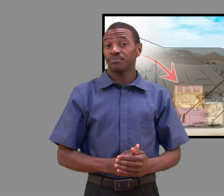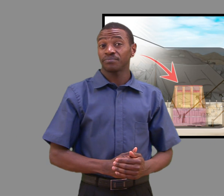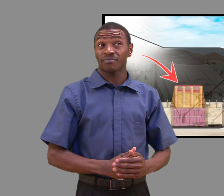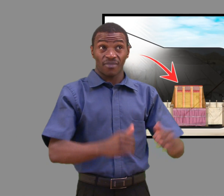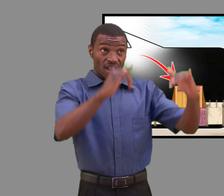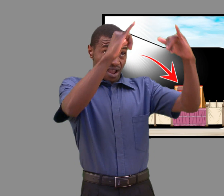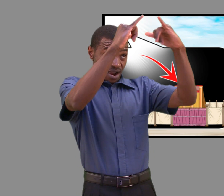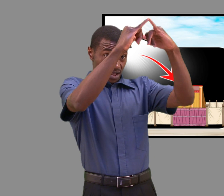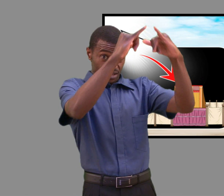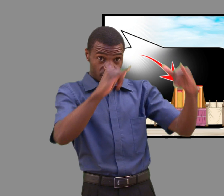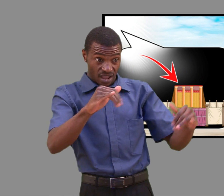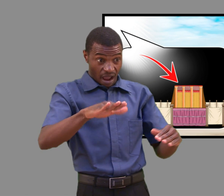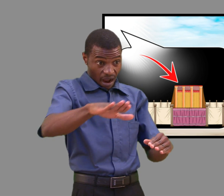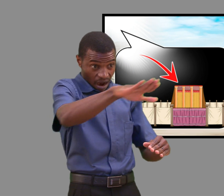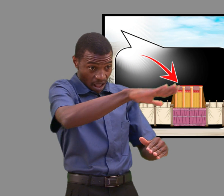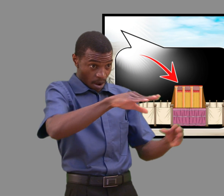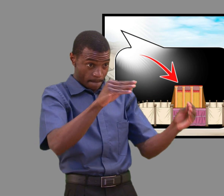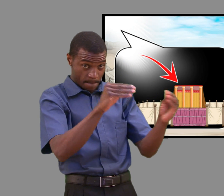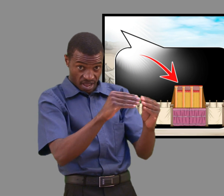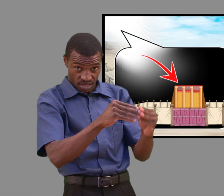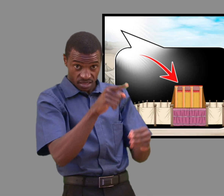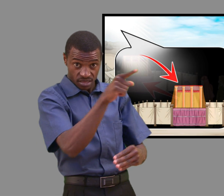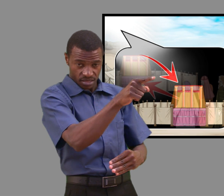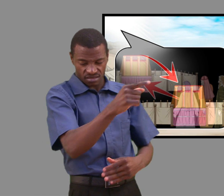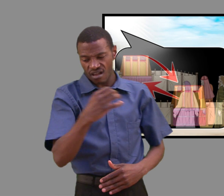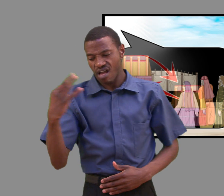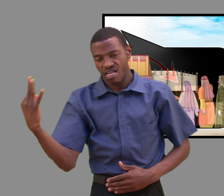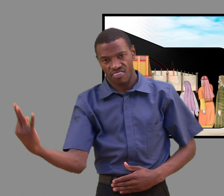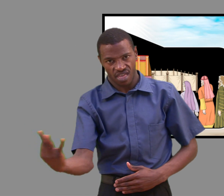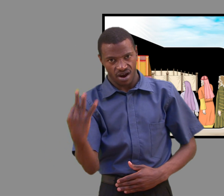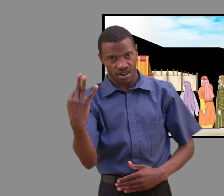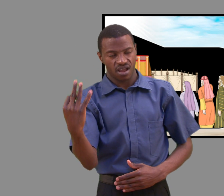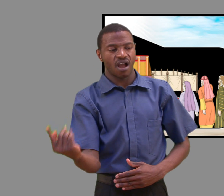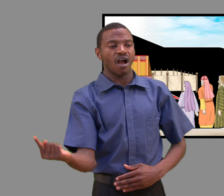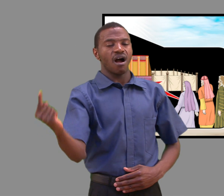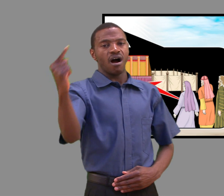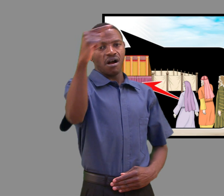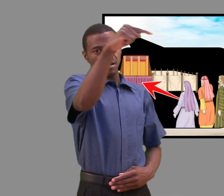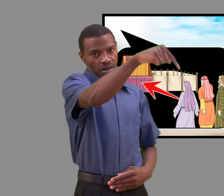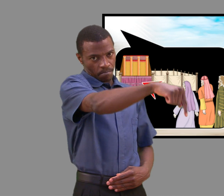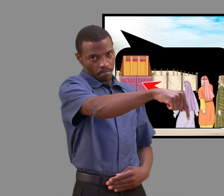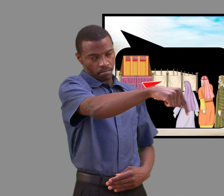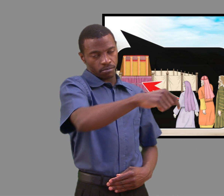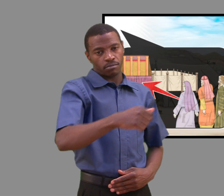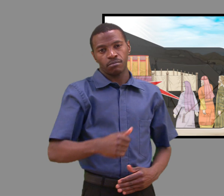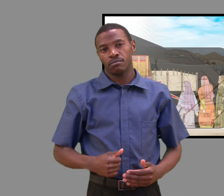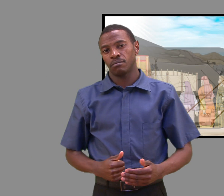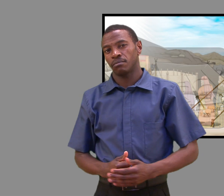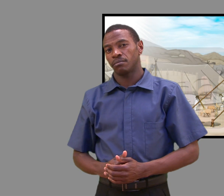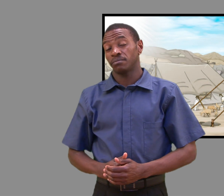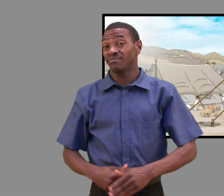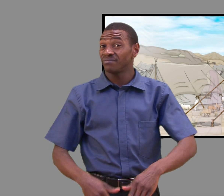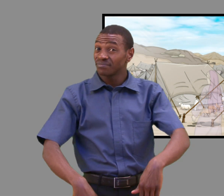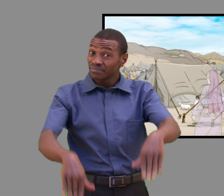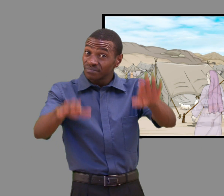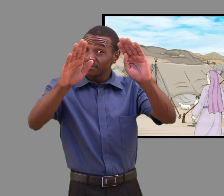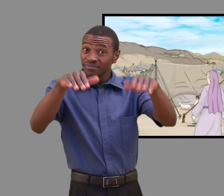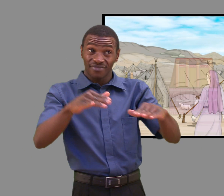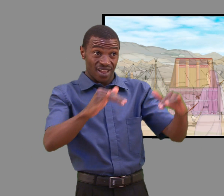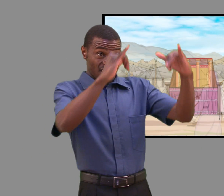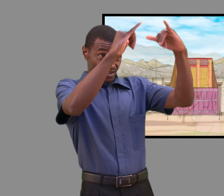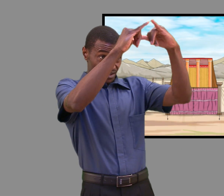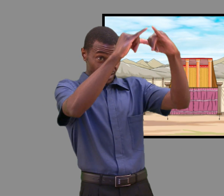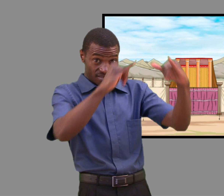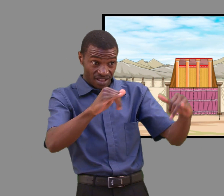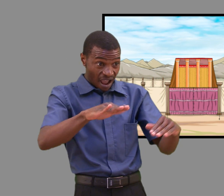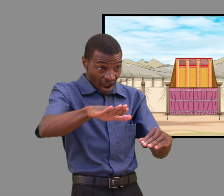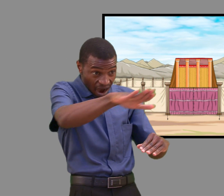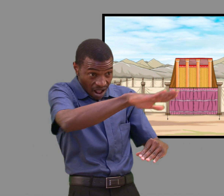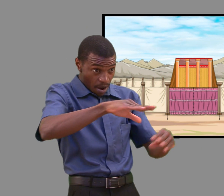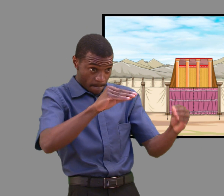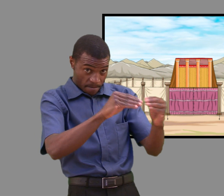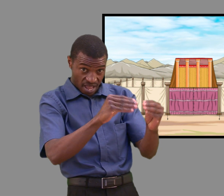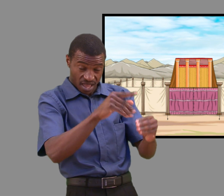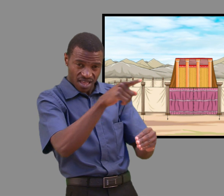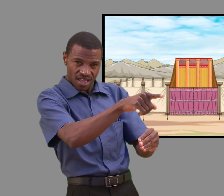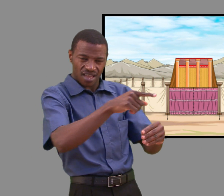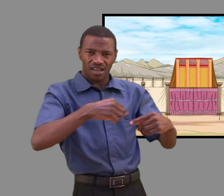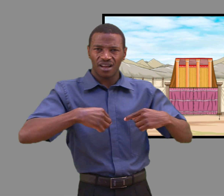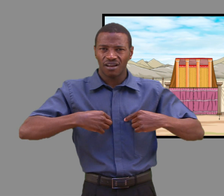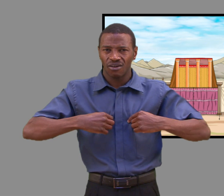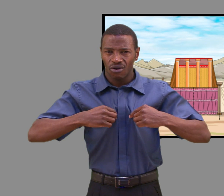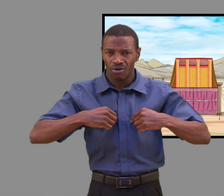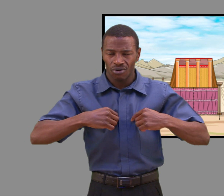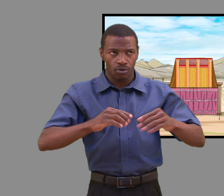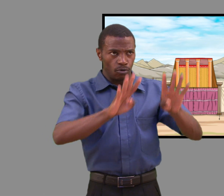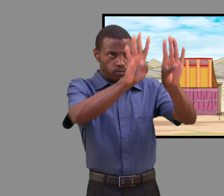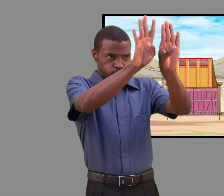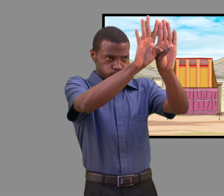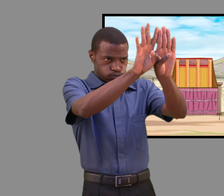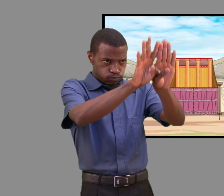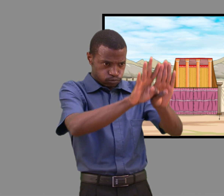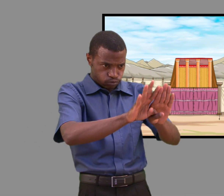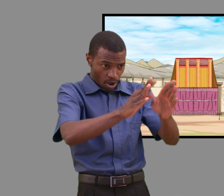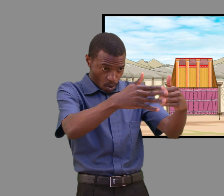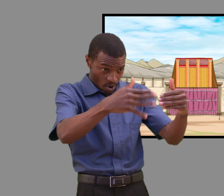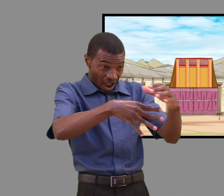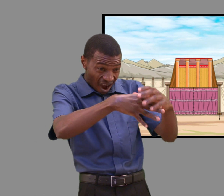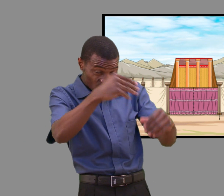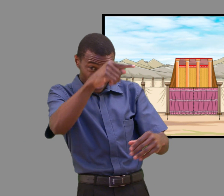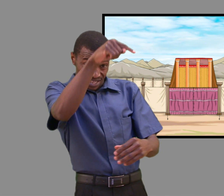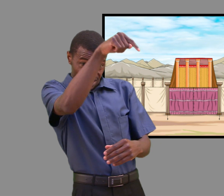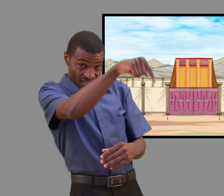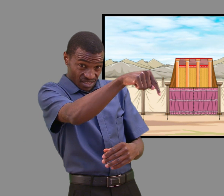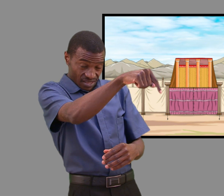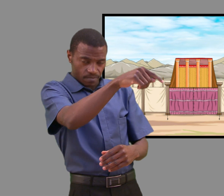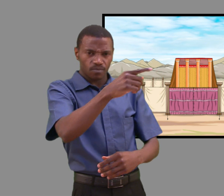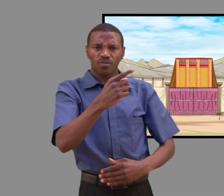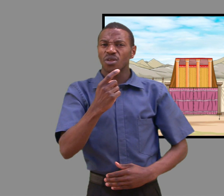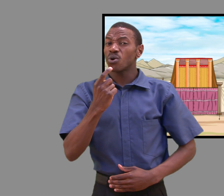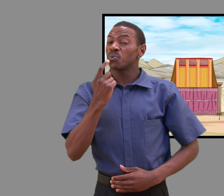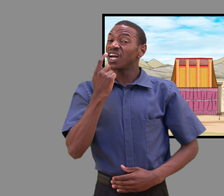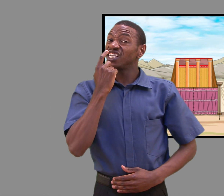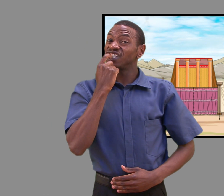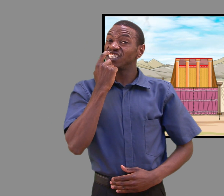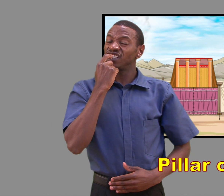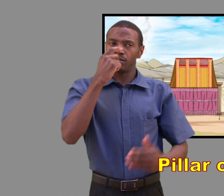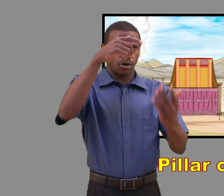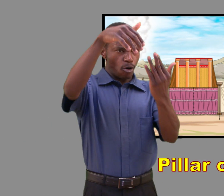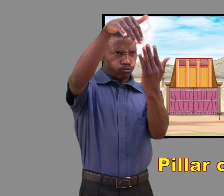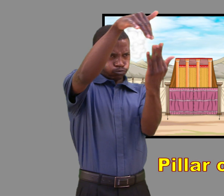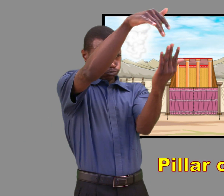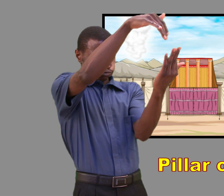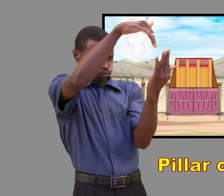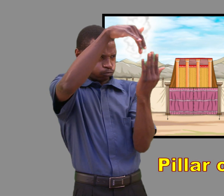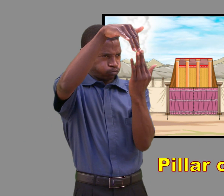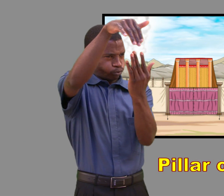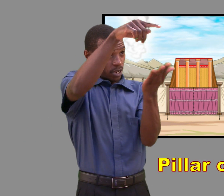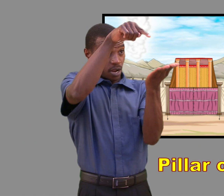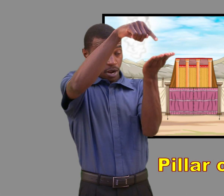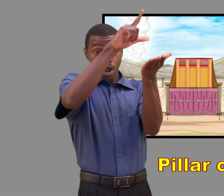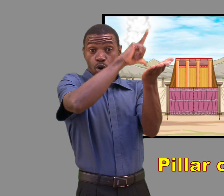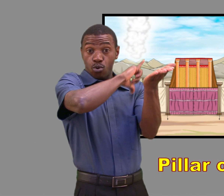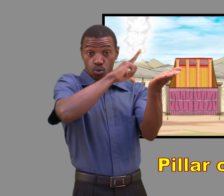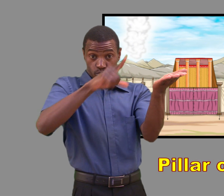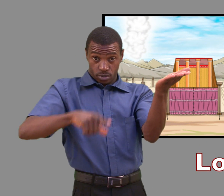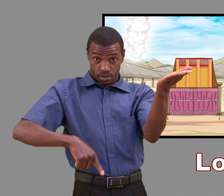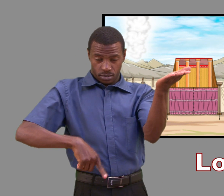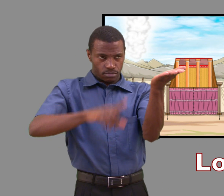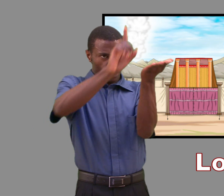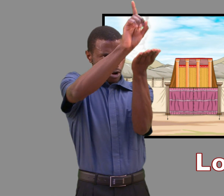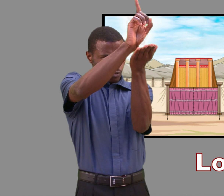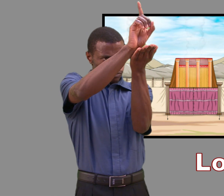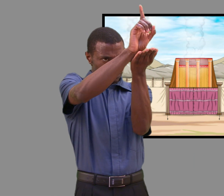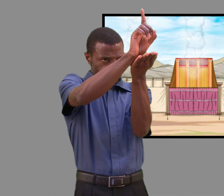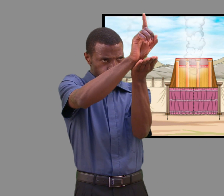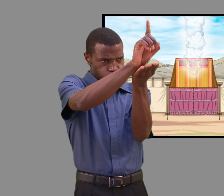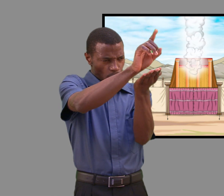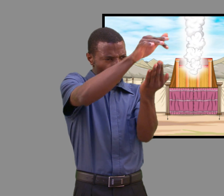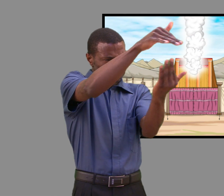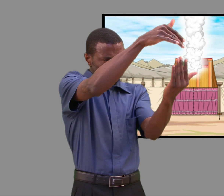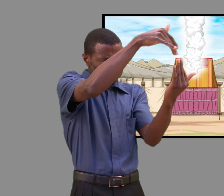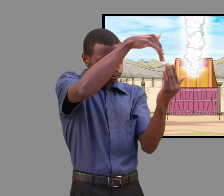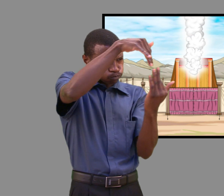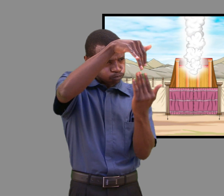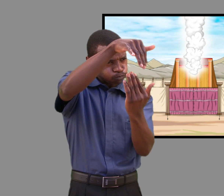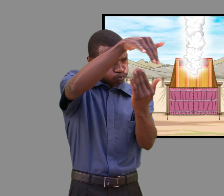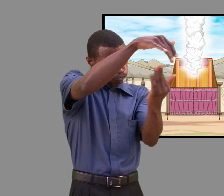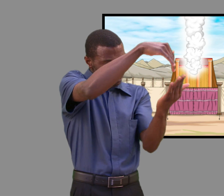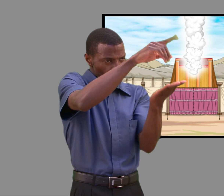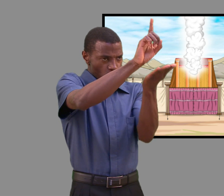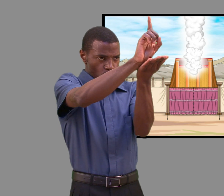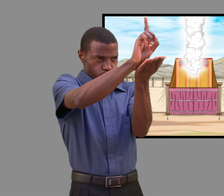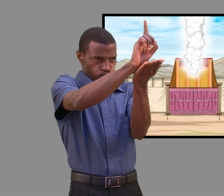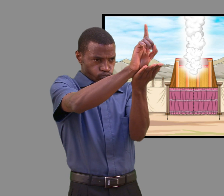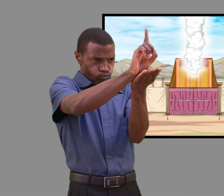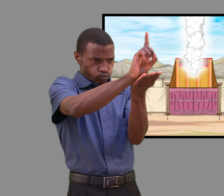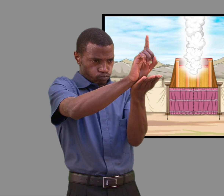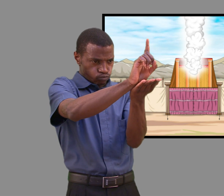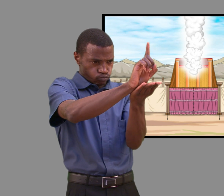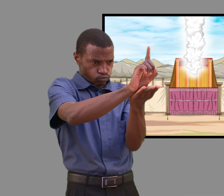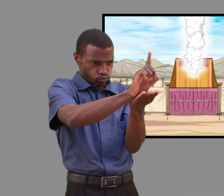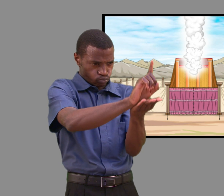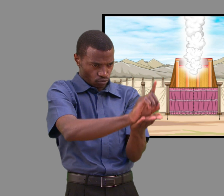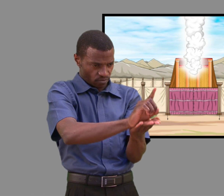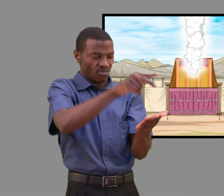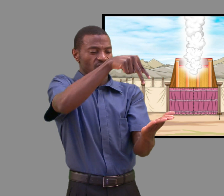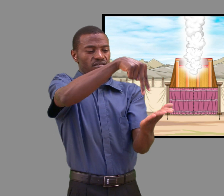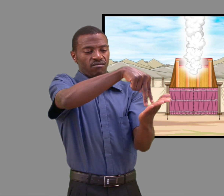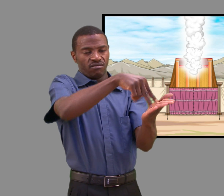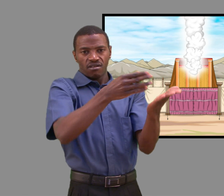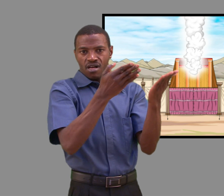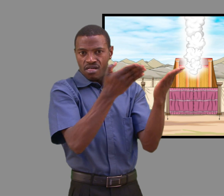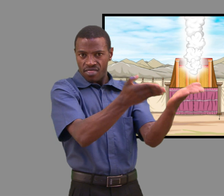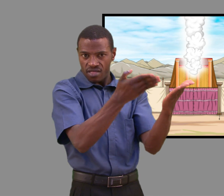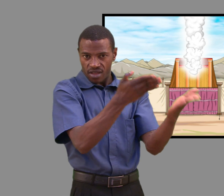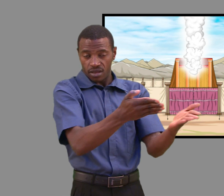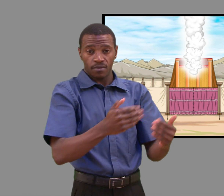And suddenly the LORD said to Moses, Aaron, and Miriam, “You three, come out to the Tent of Meeting.”